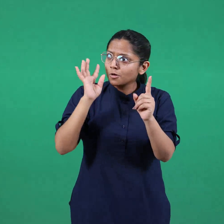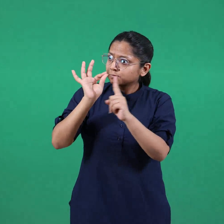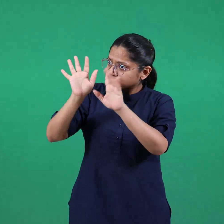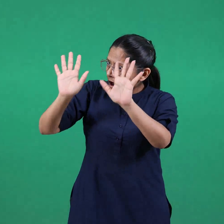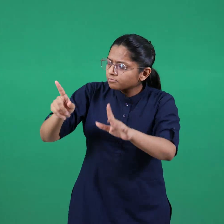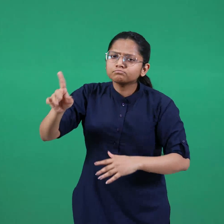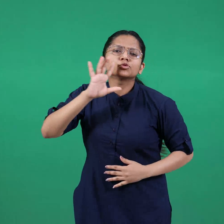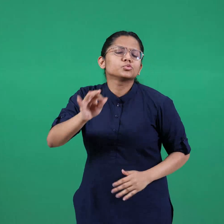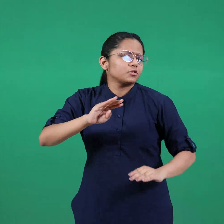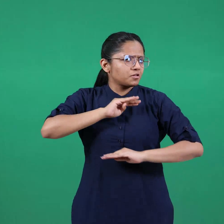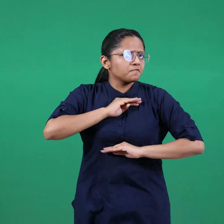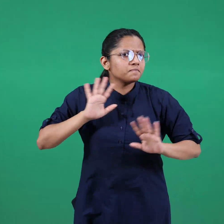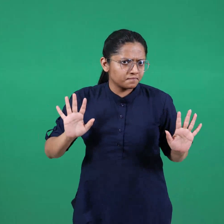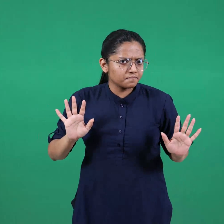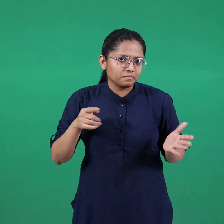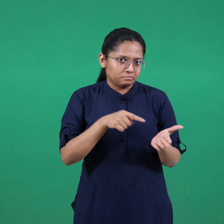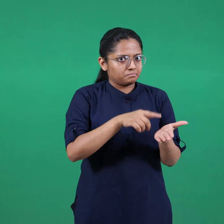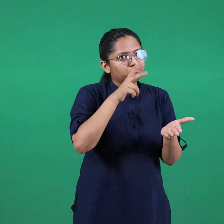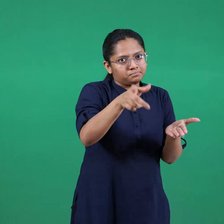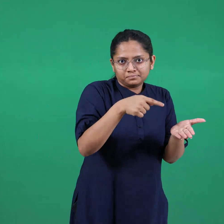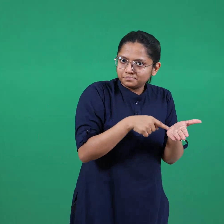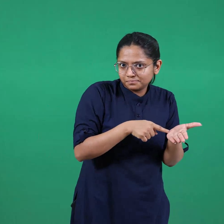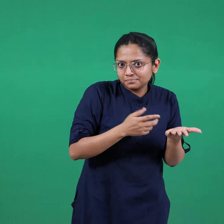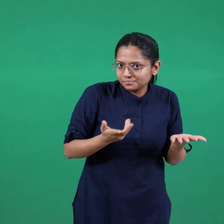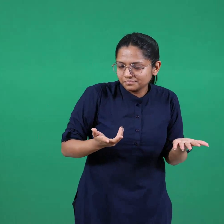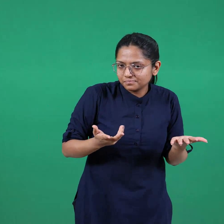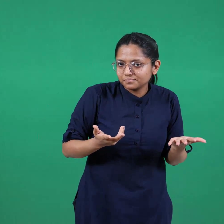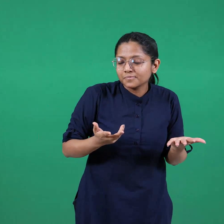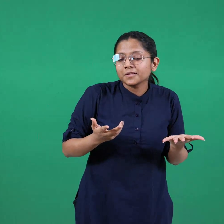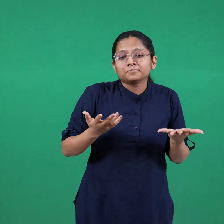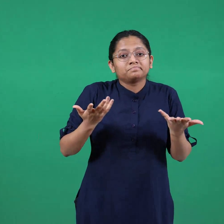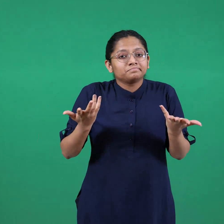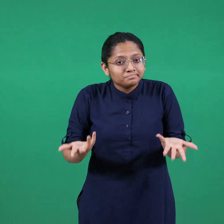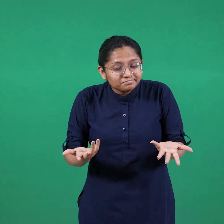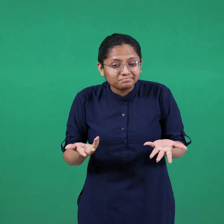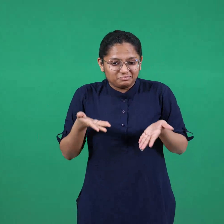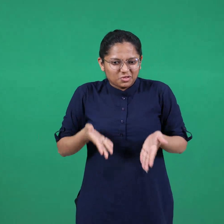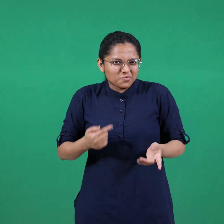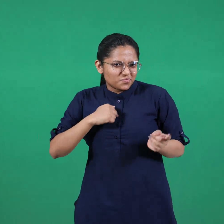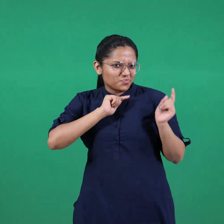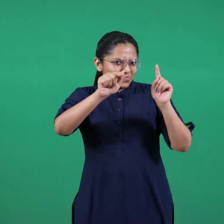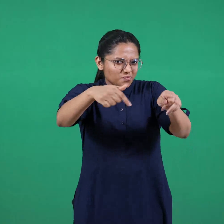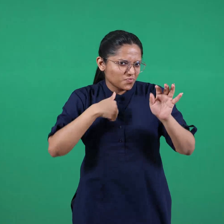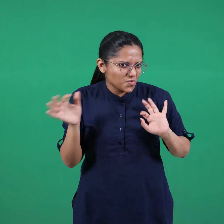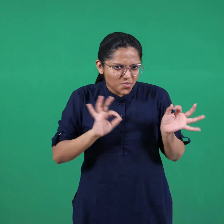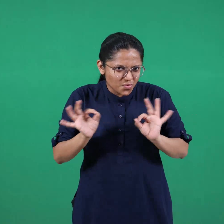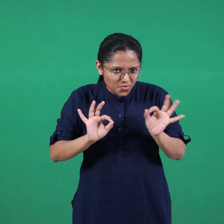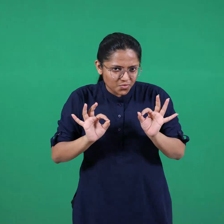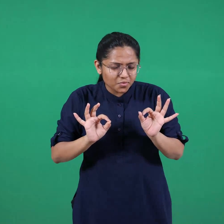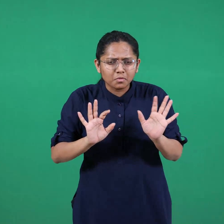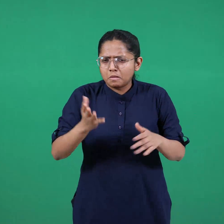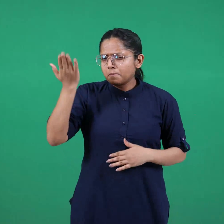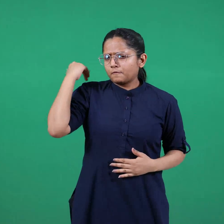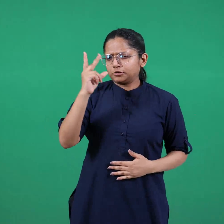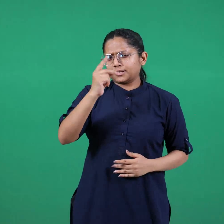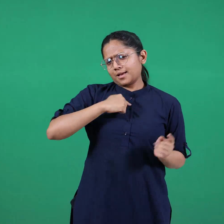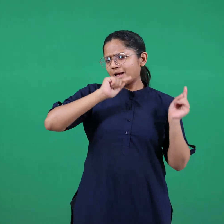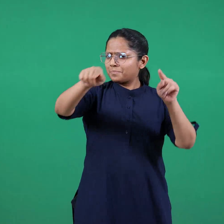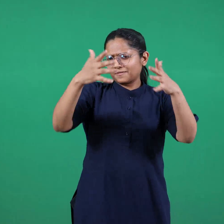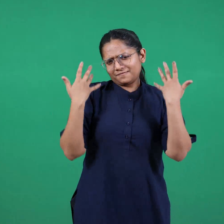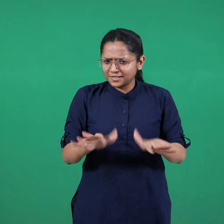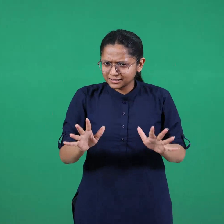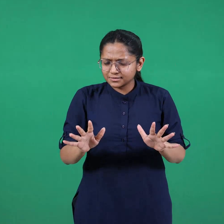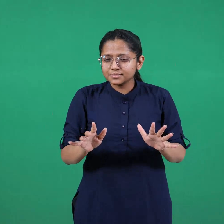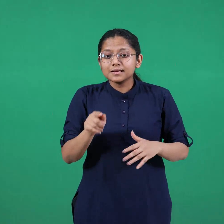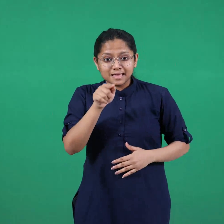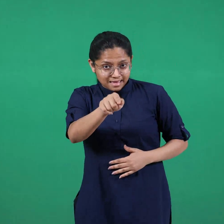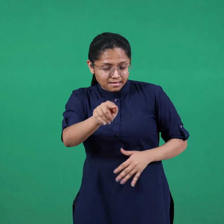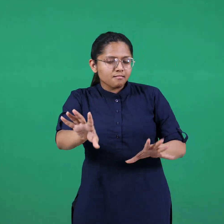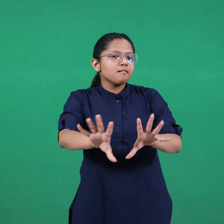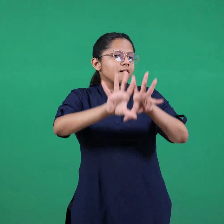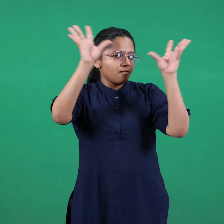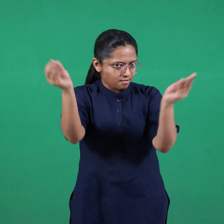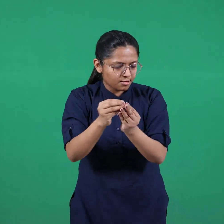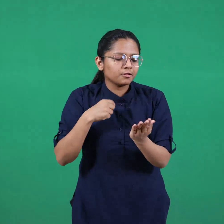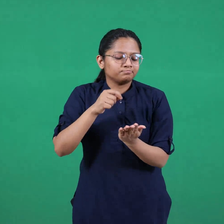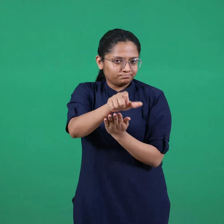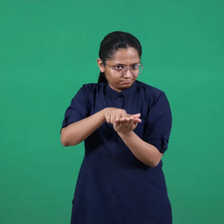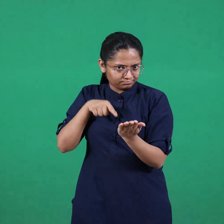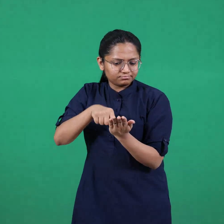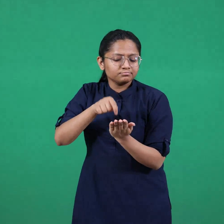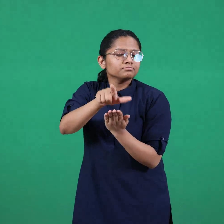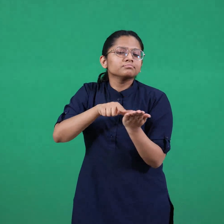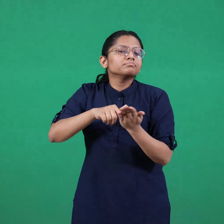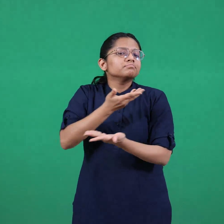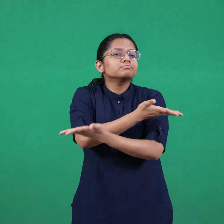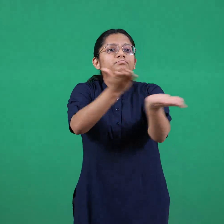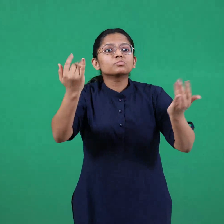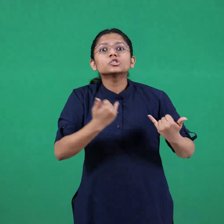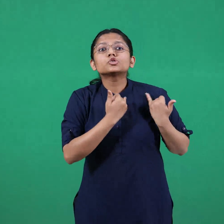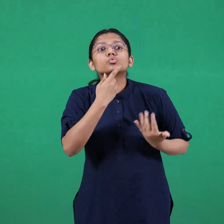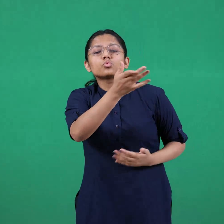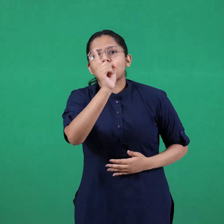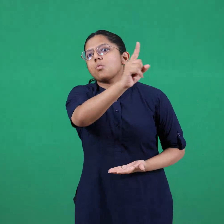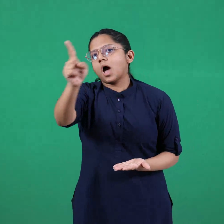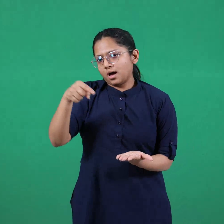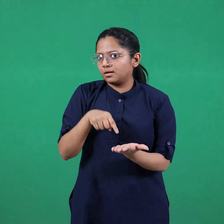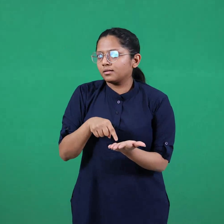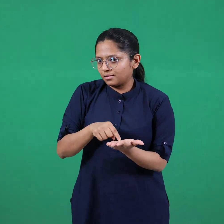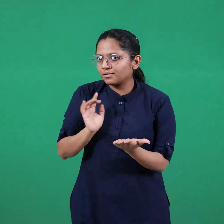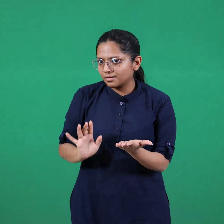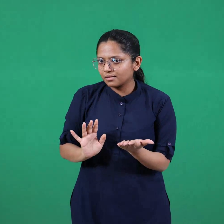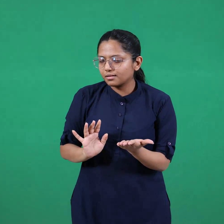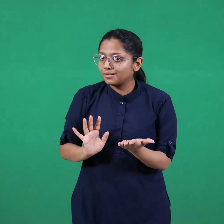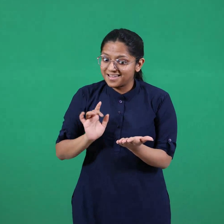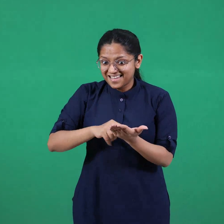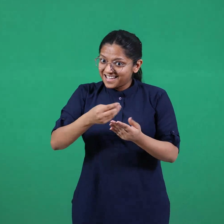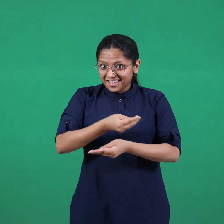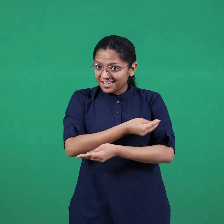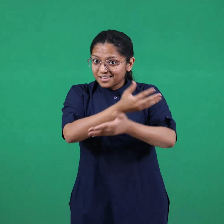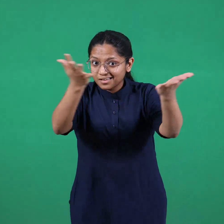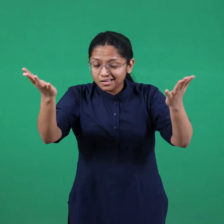I already warned you the second time I was with you.